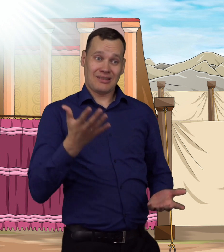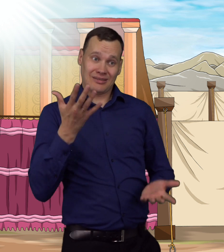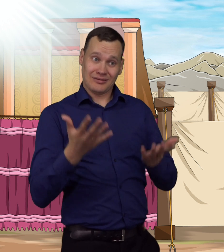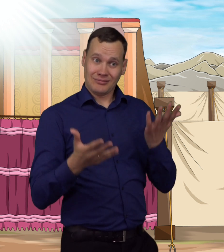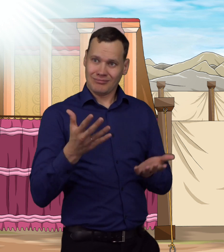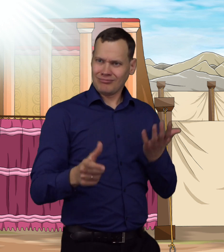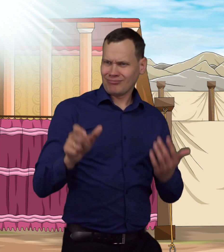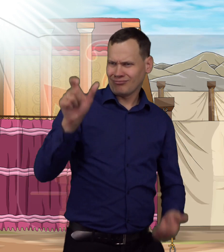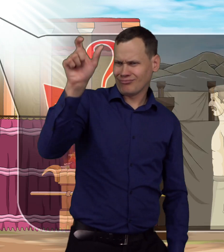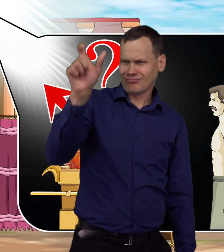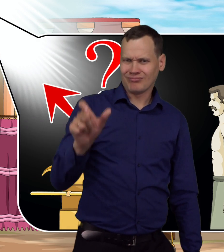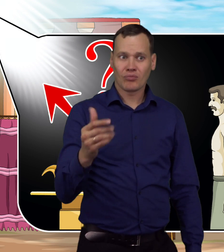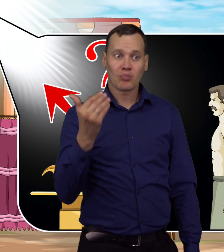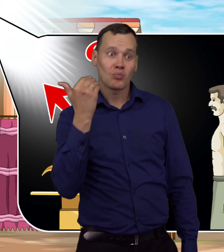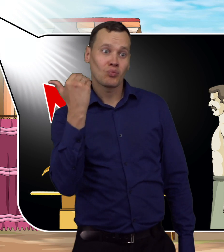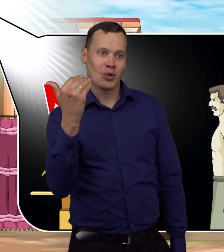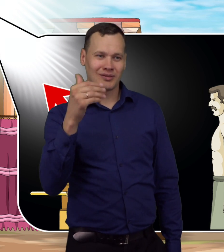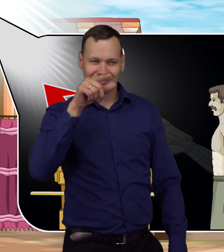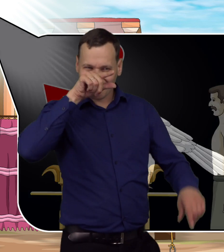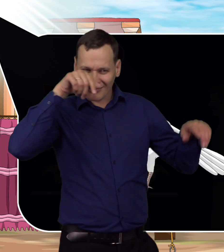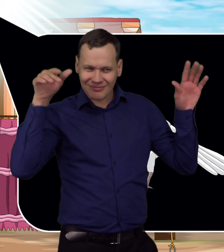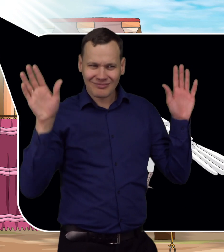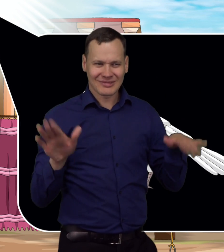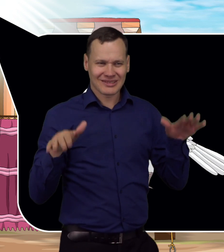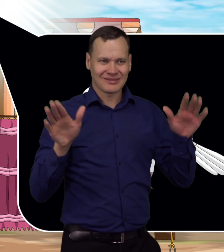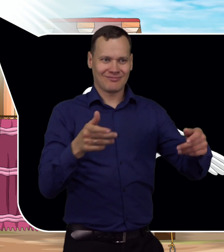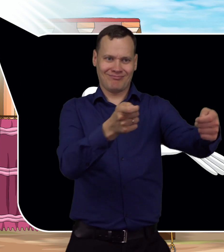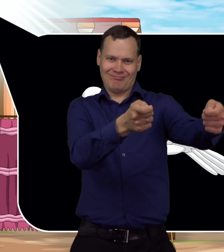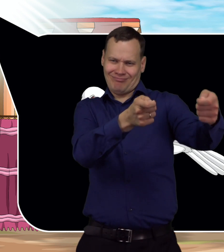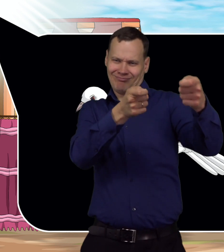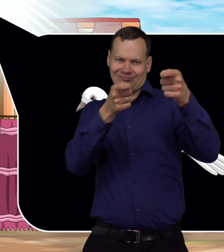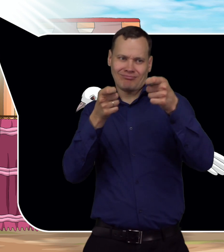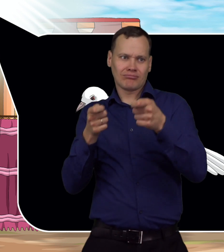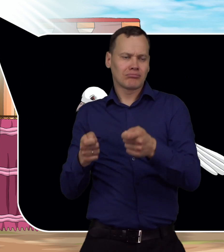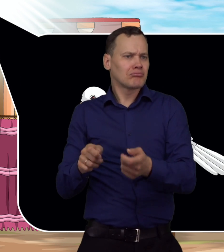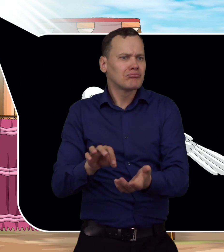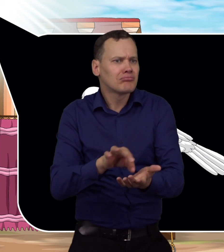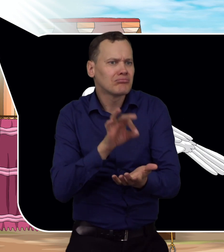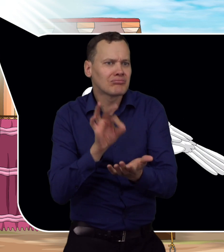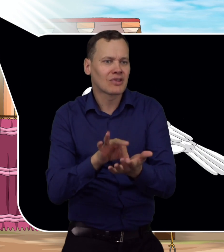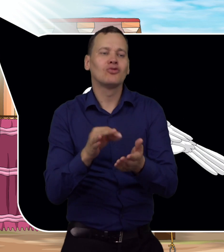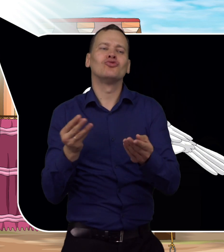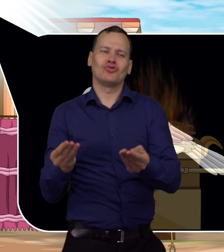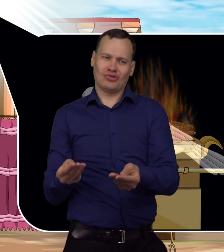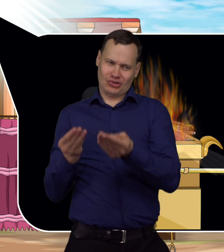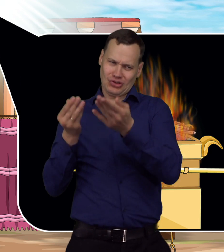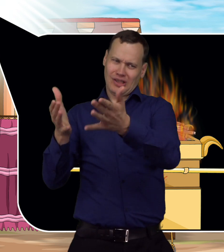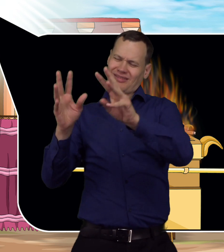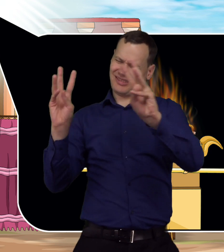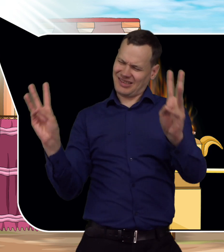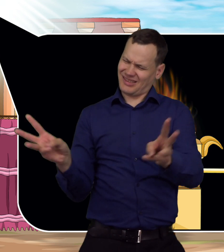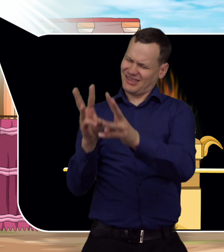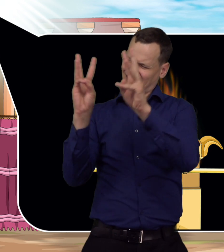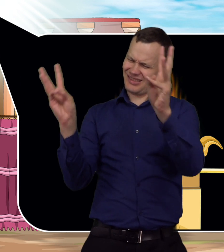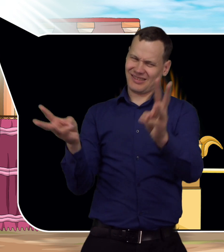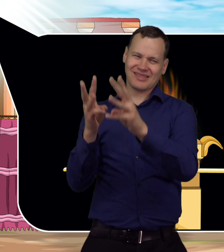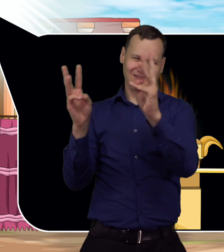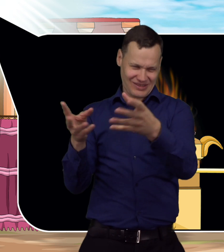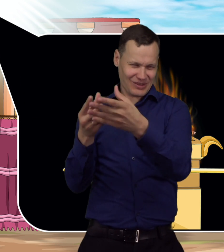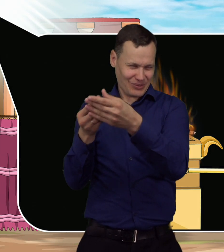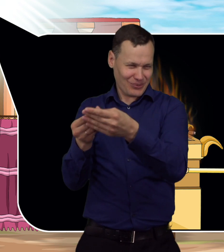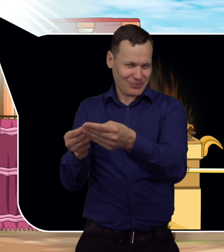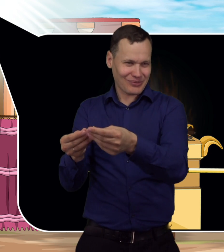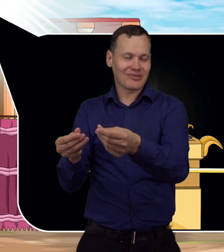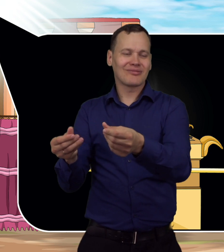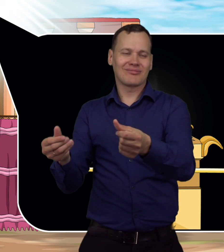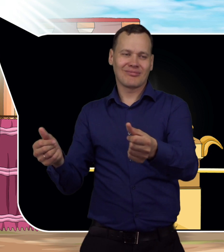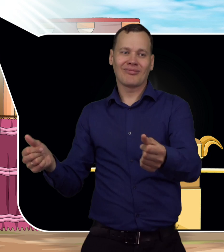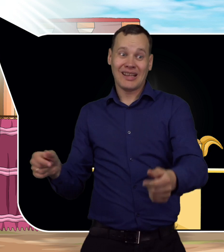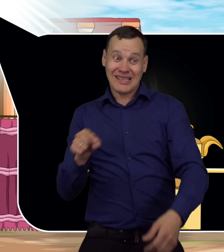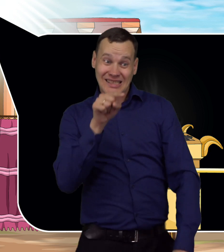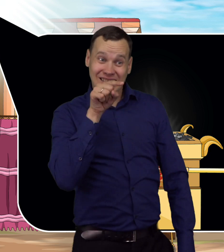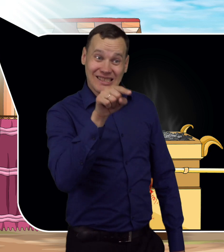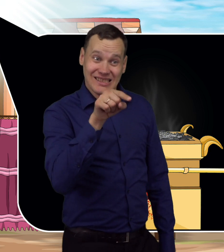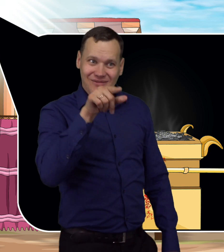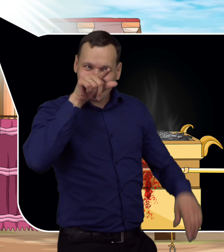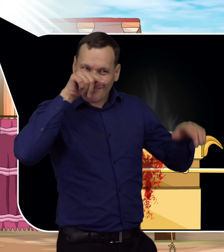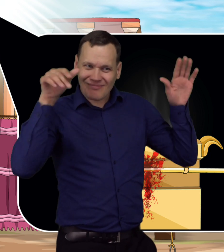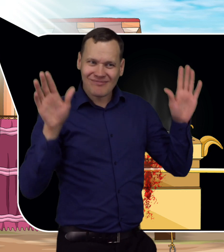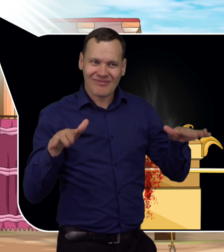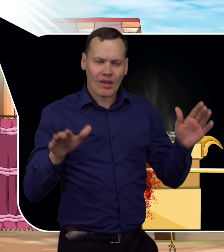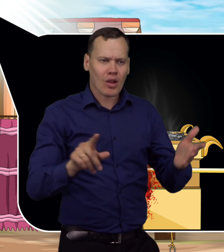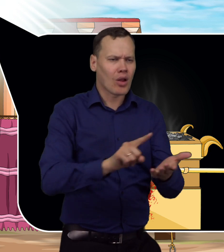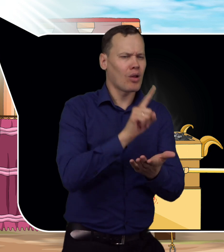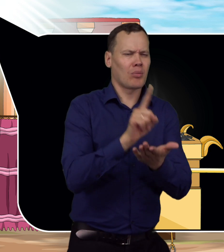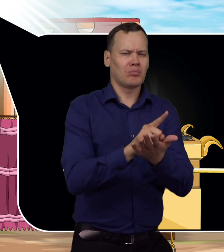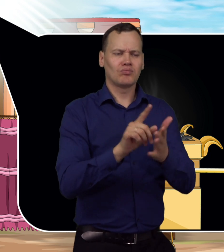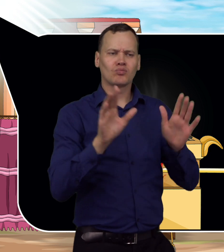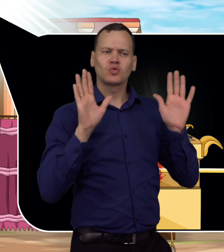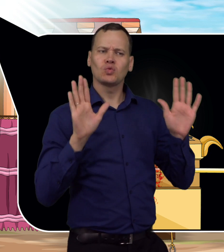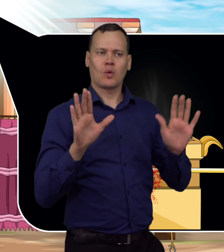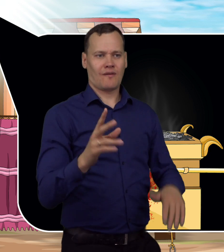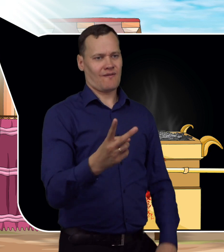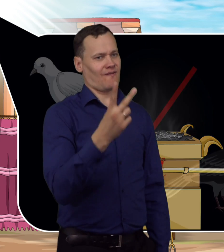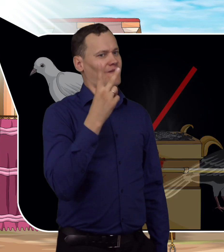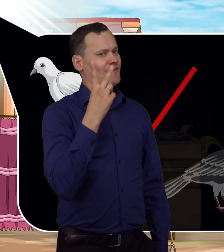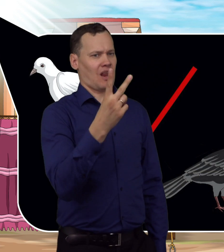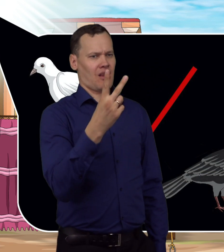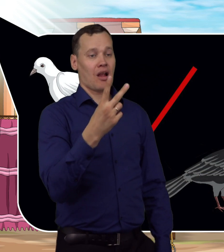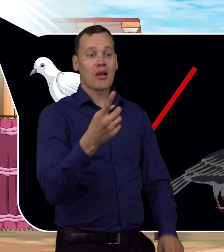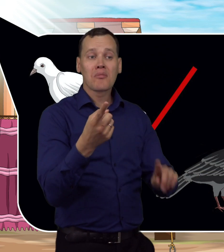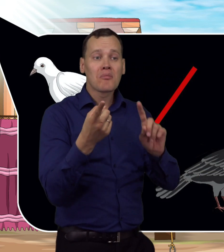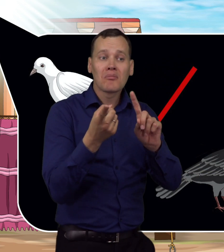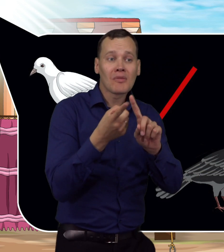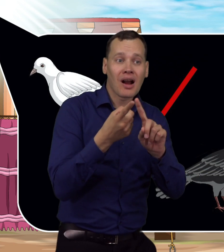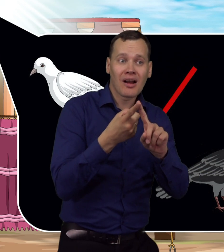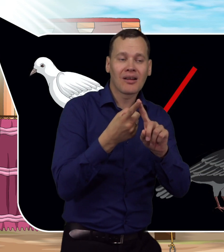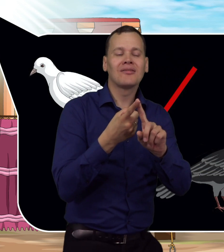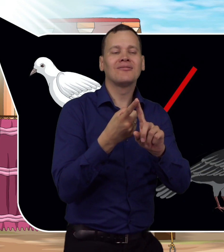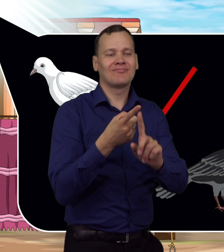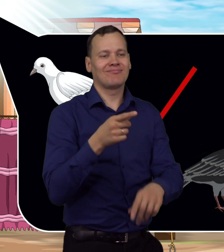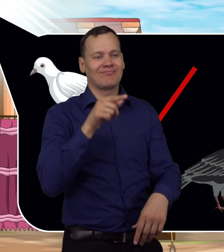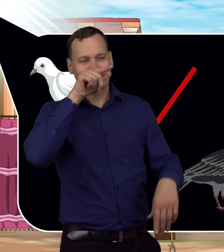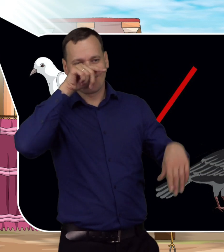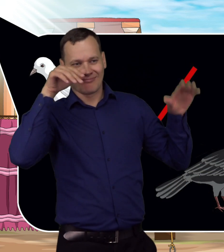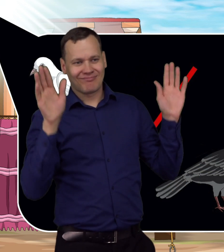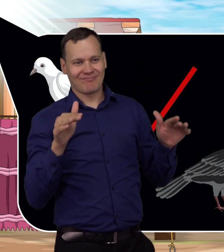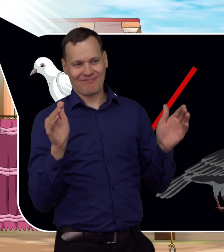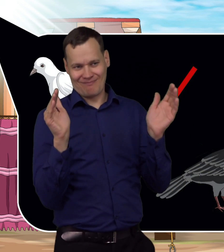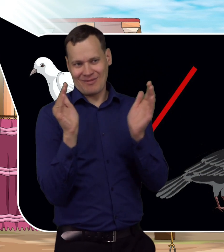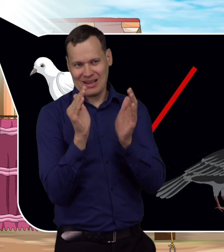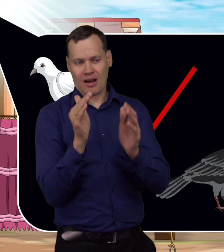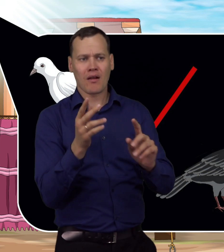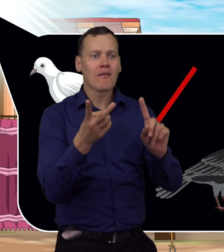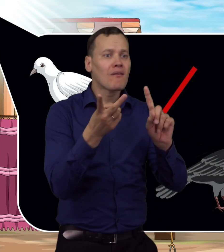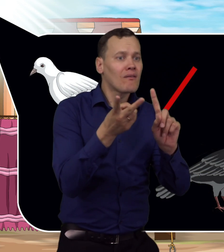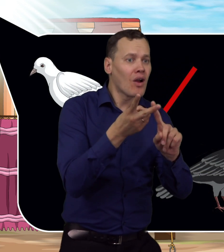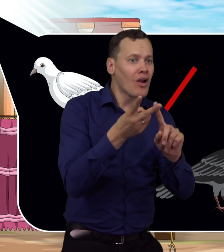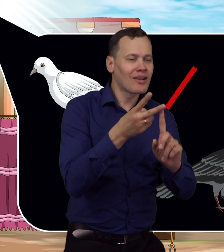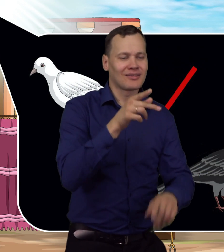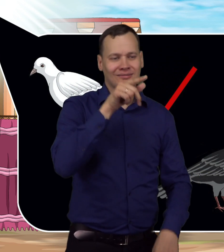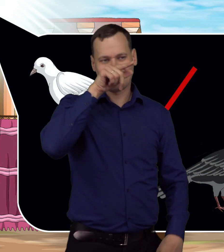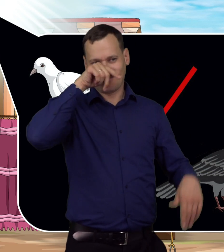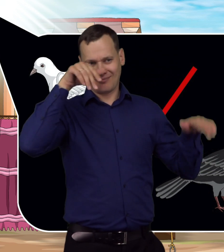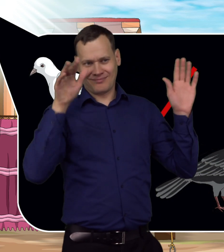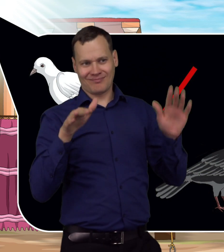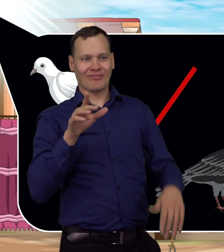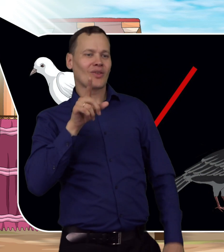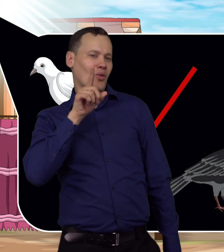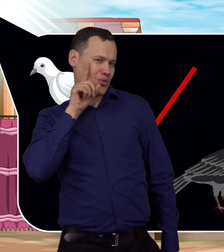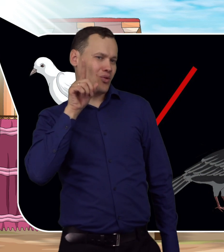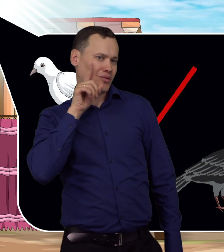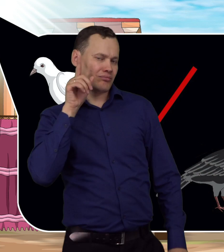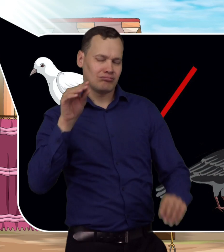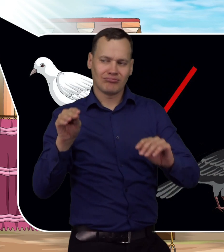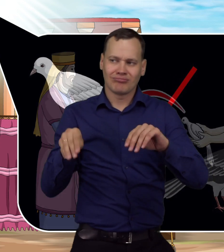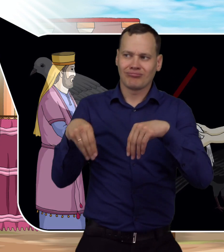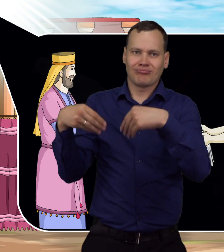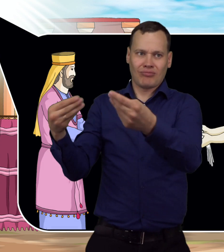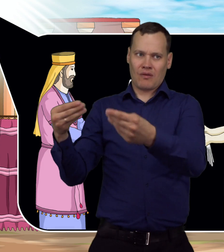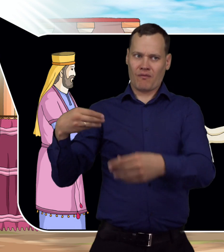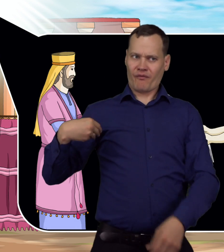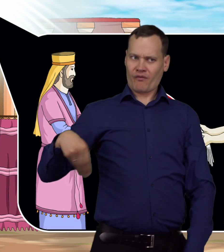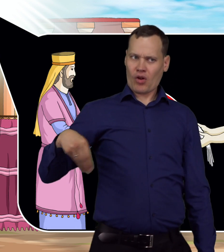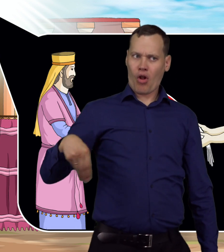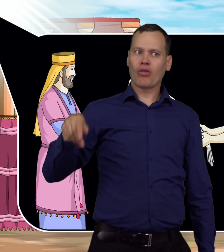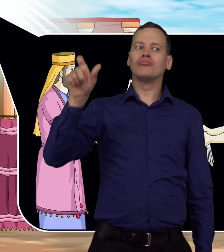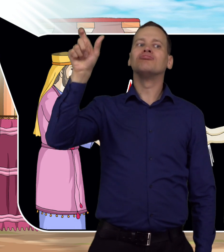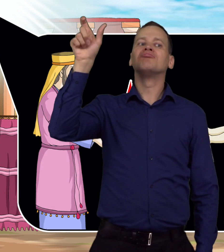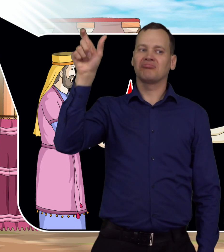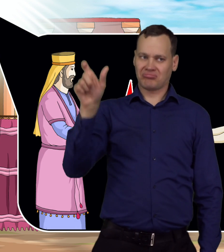If, instead, one’s offering to the LORD is a burnt offering of birds, he is to present a turtledove or a young pigeon.